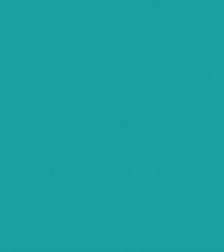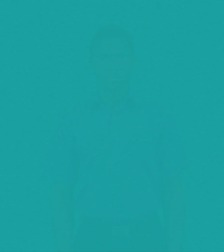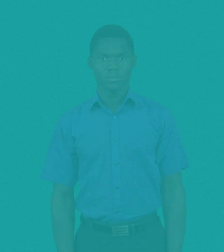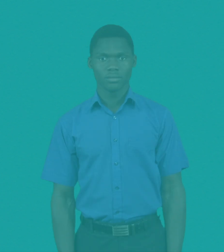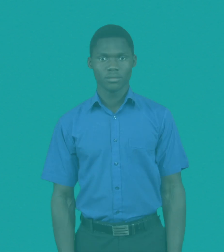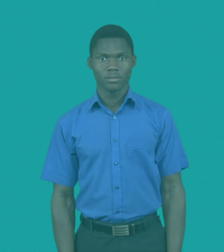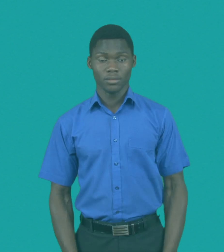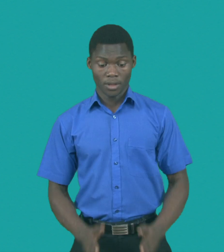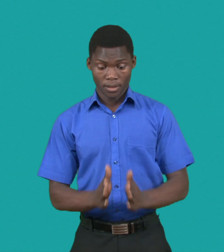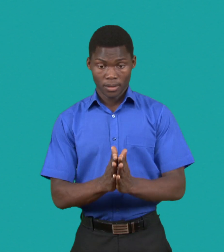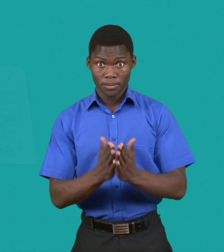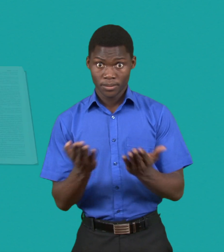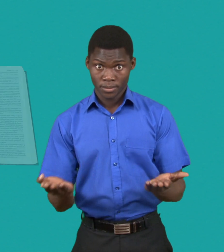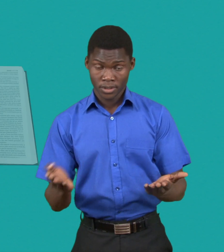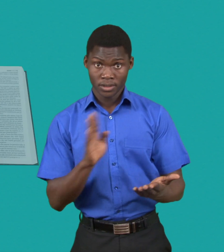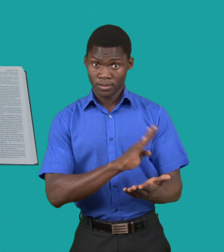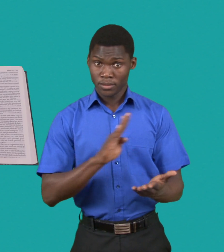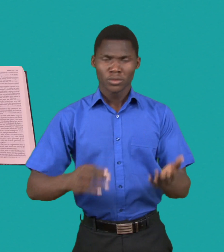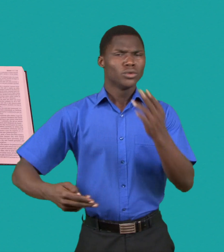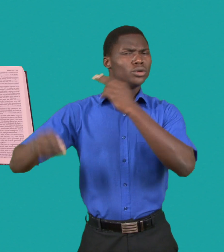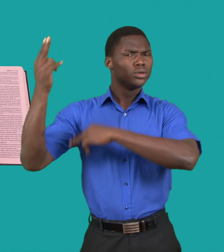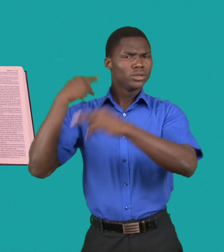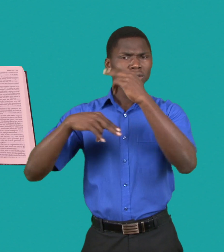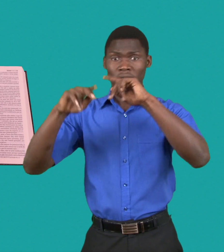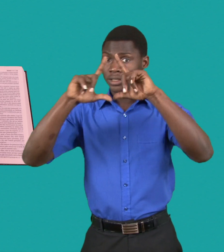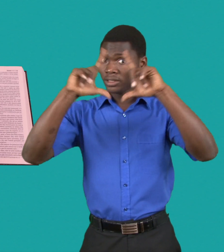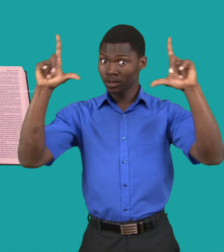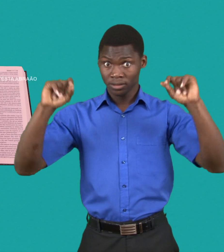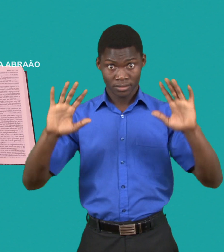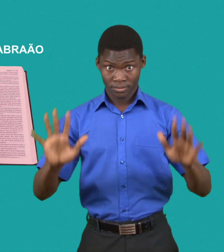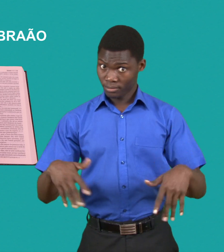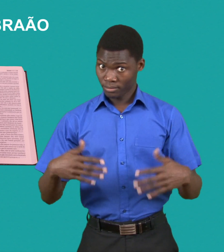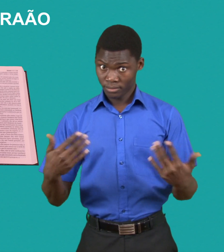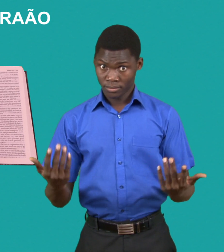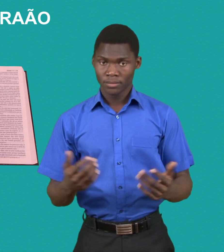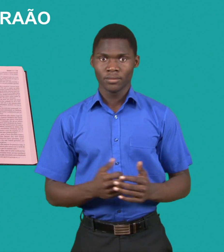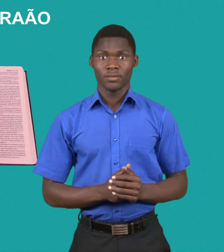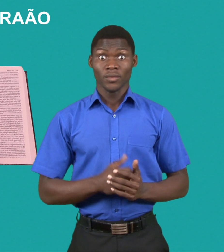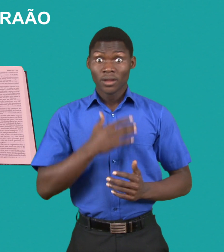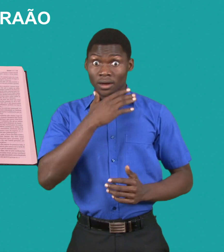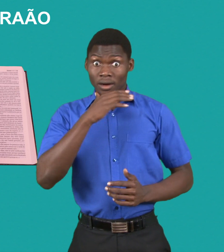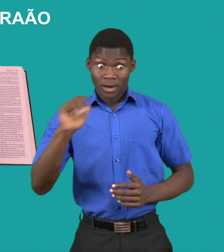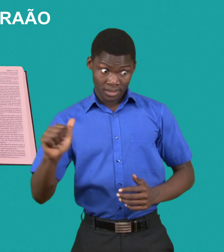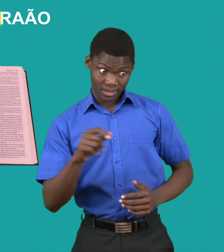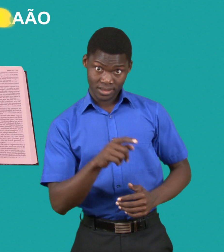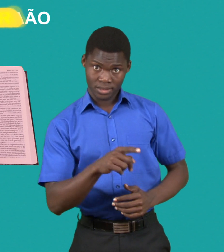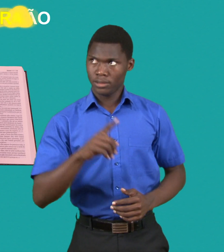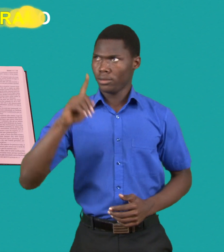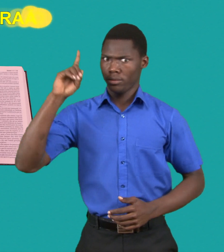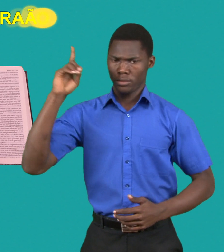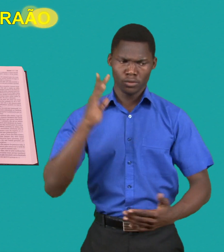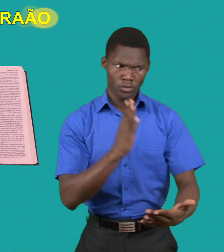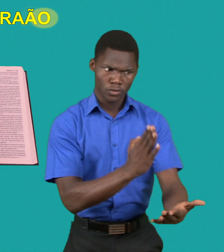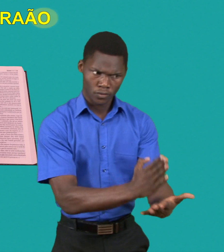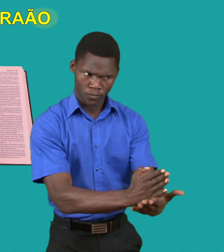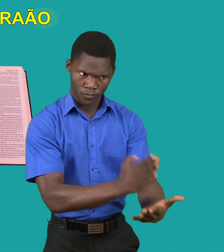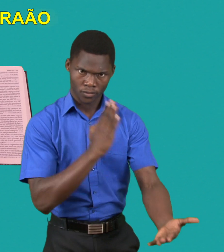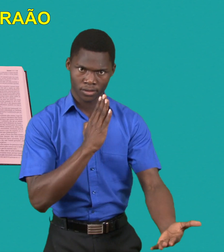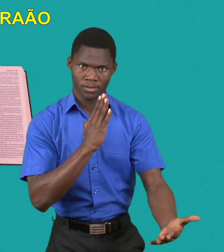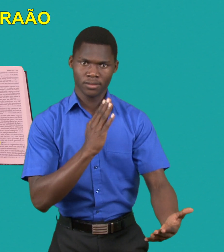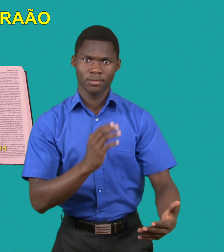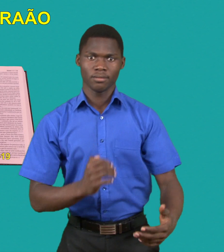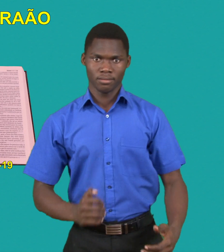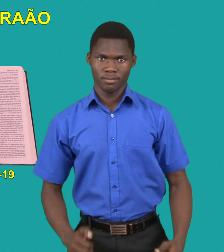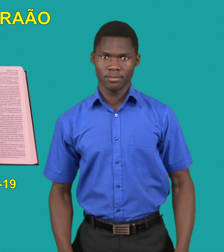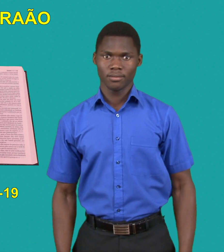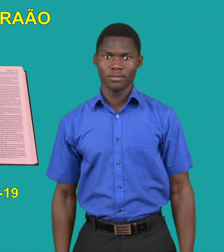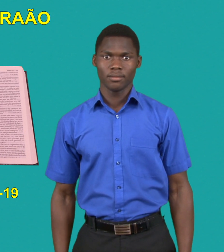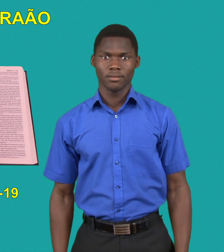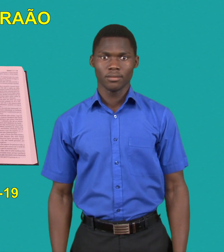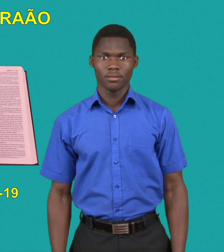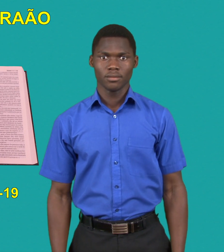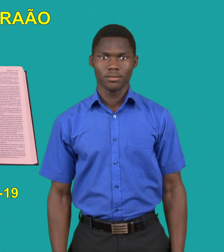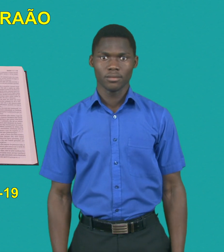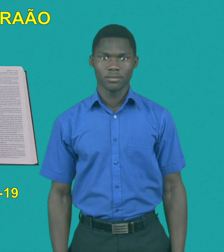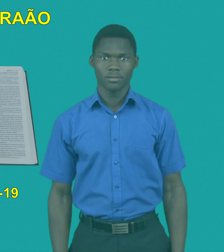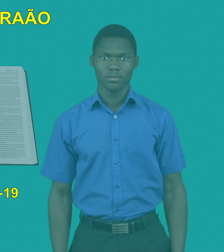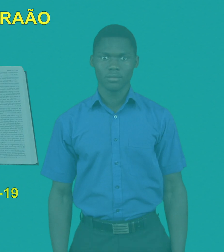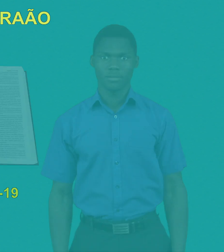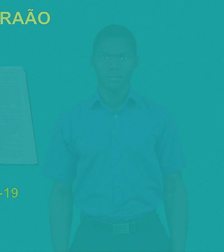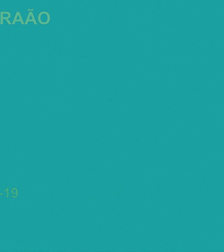God tests Abraham